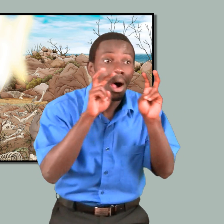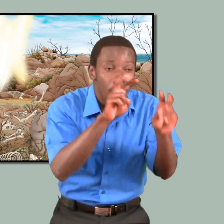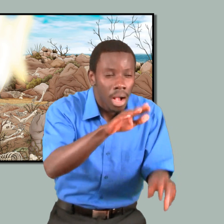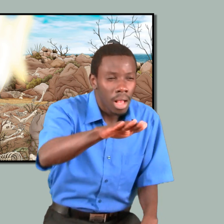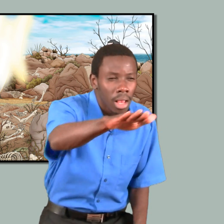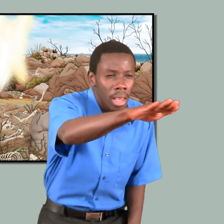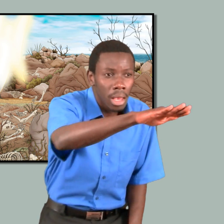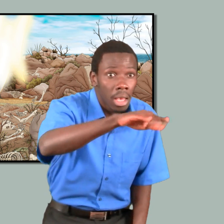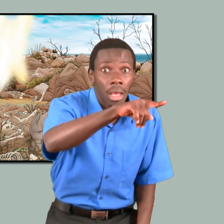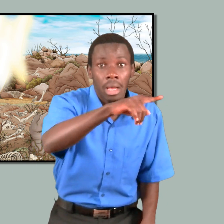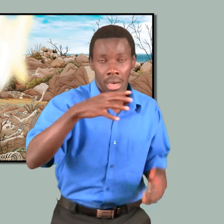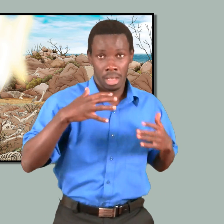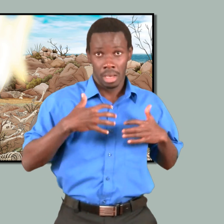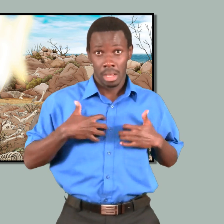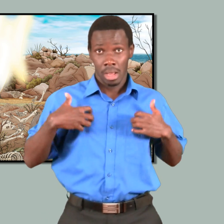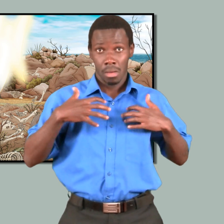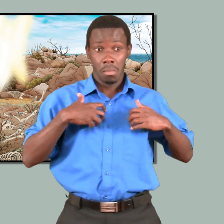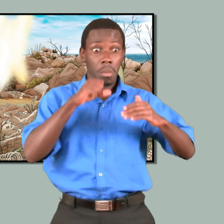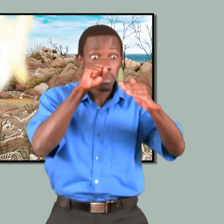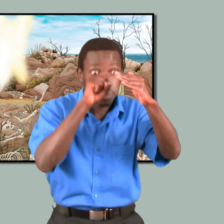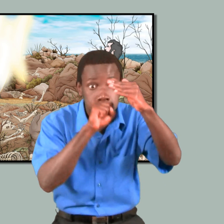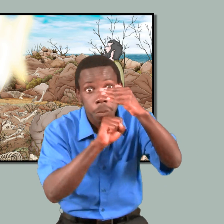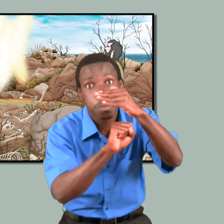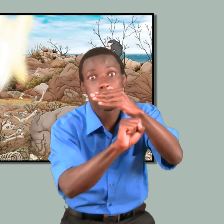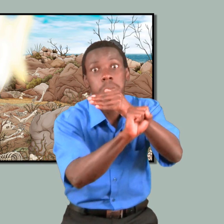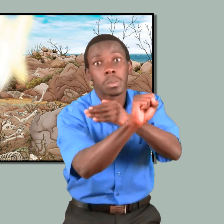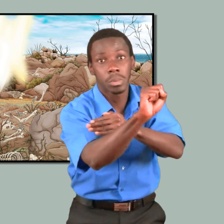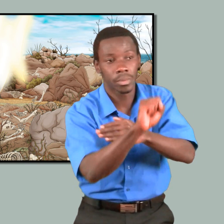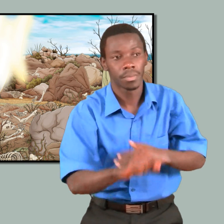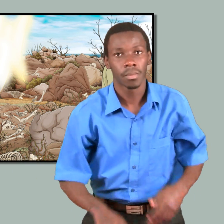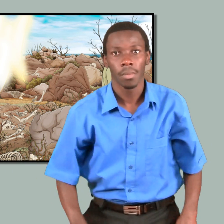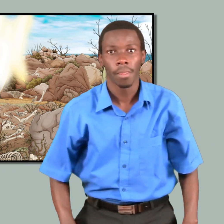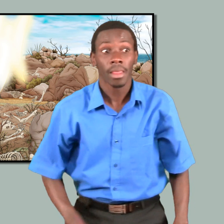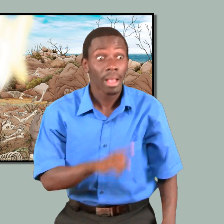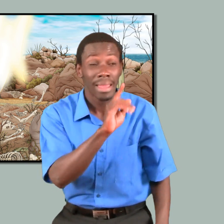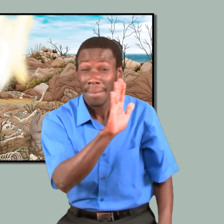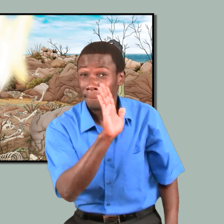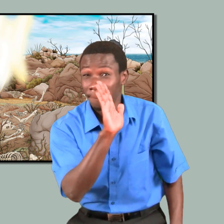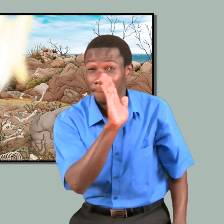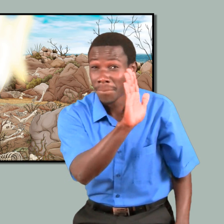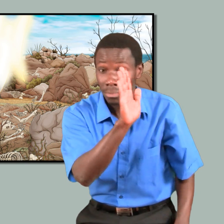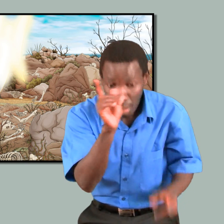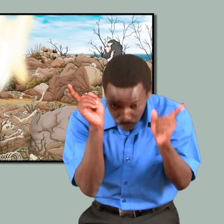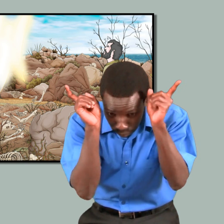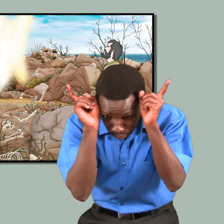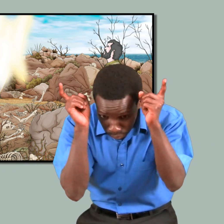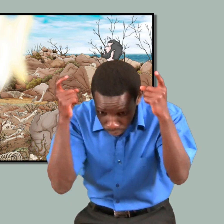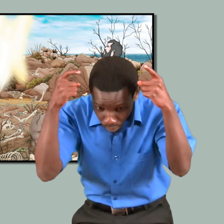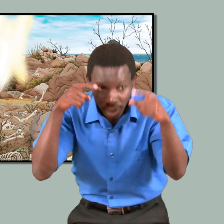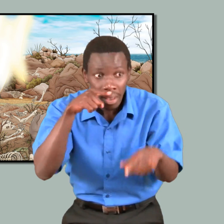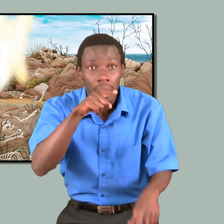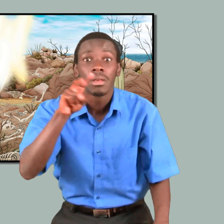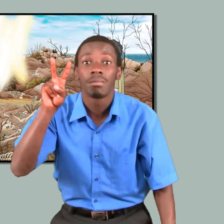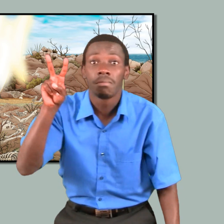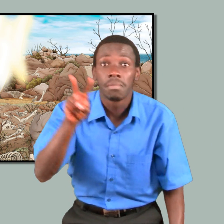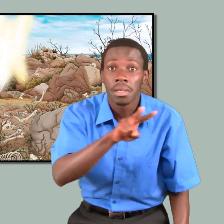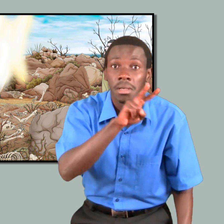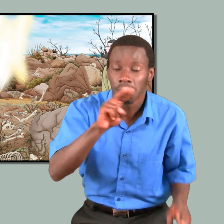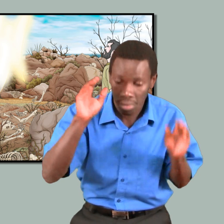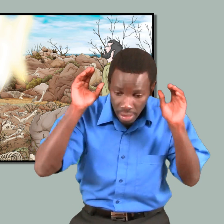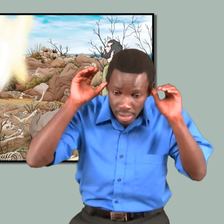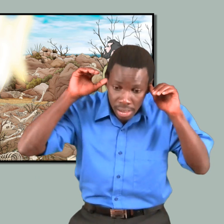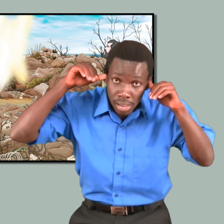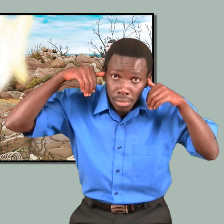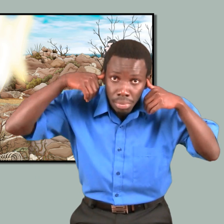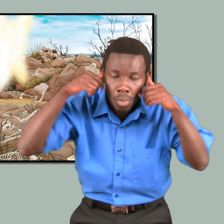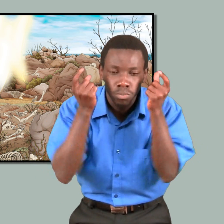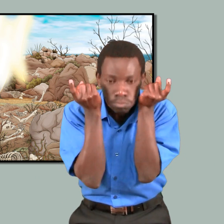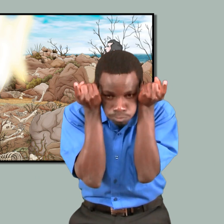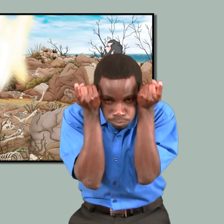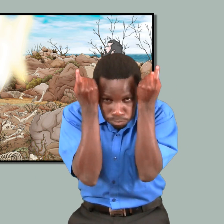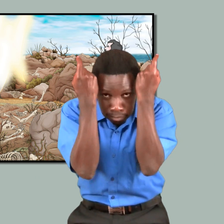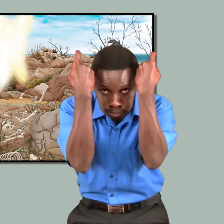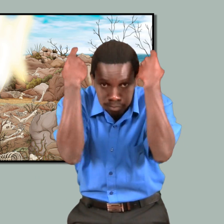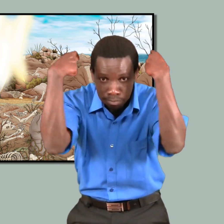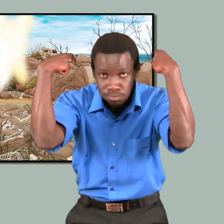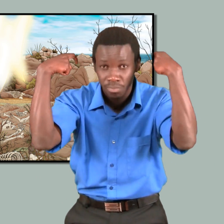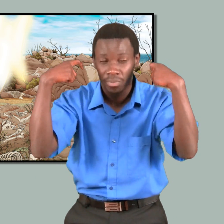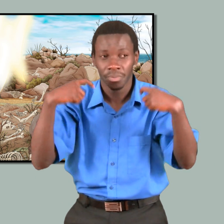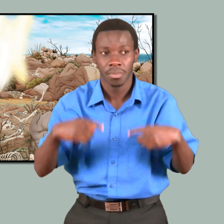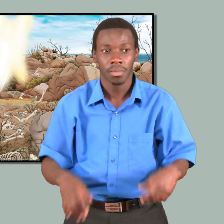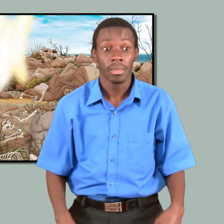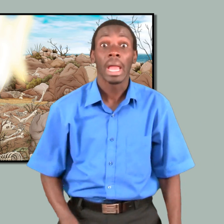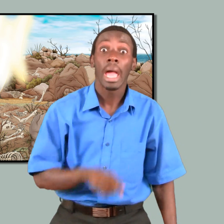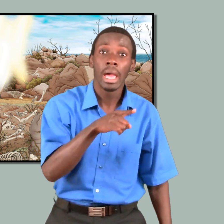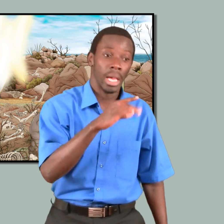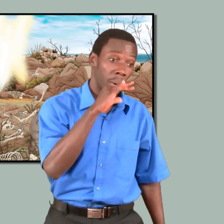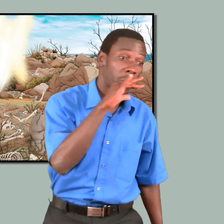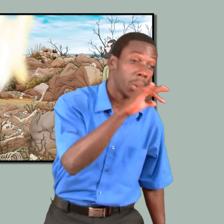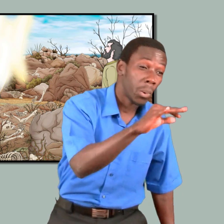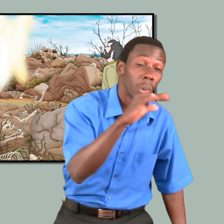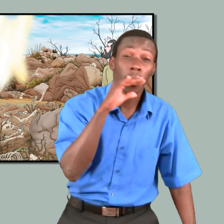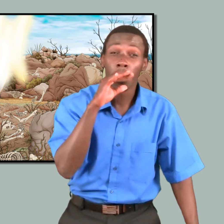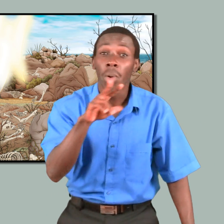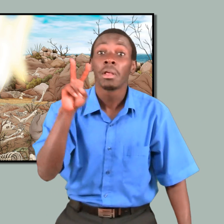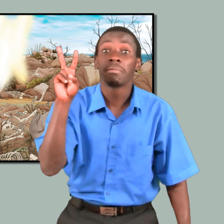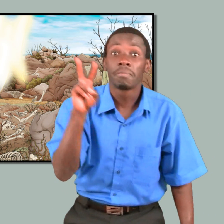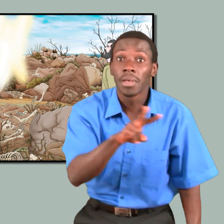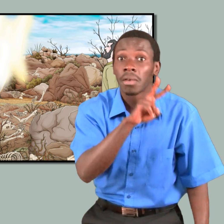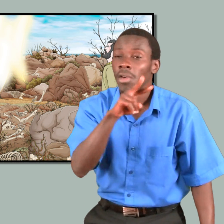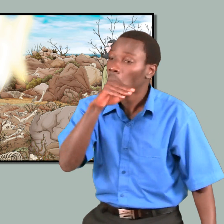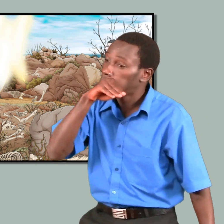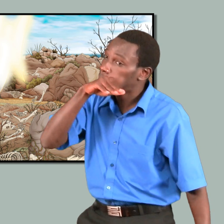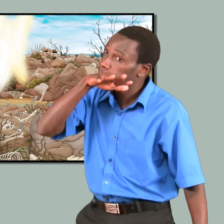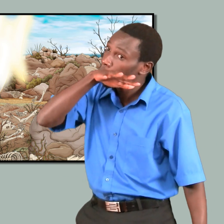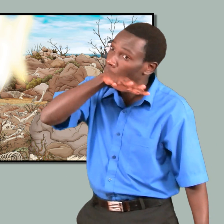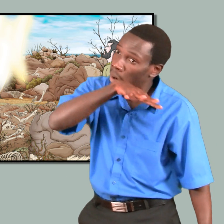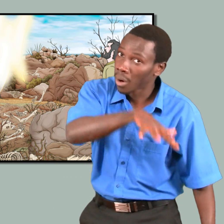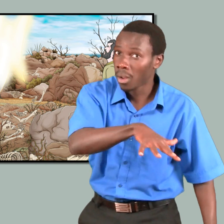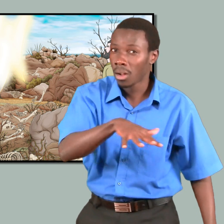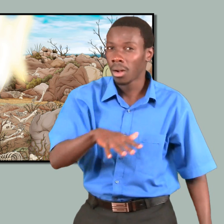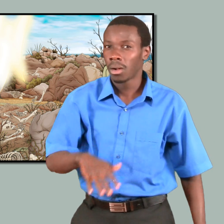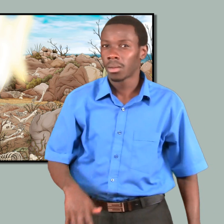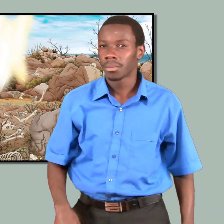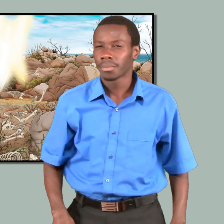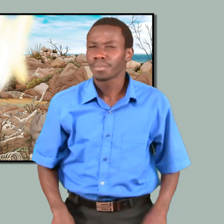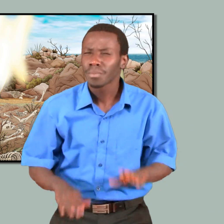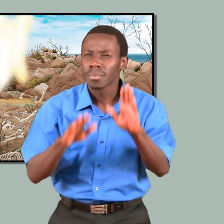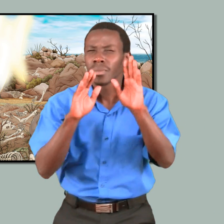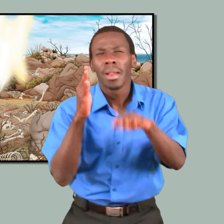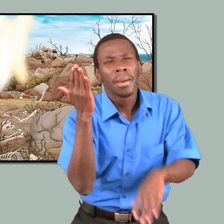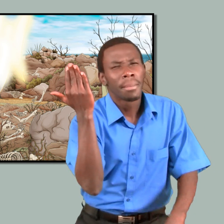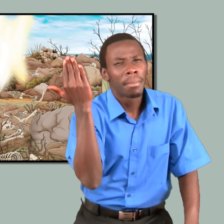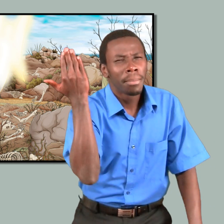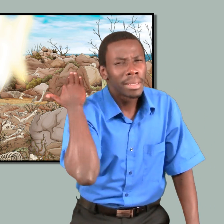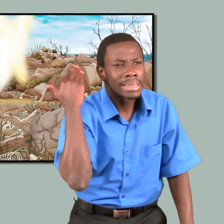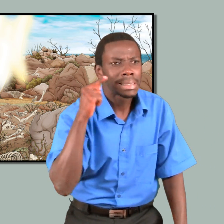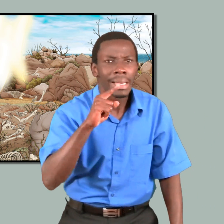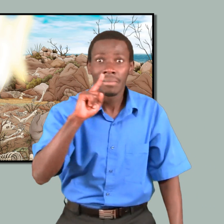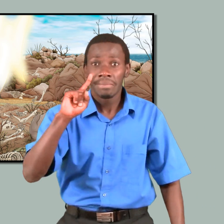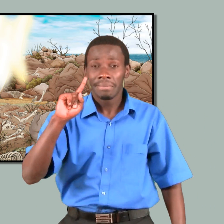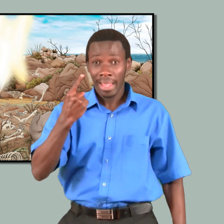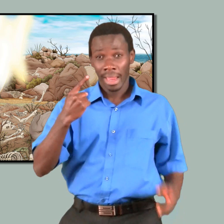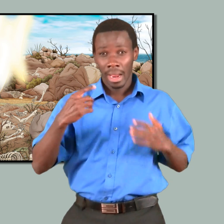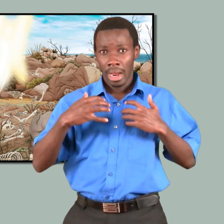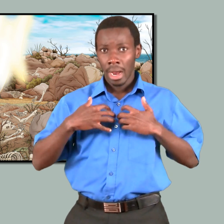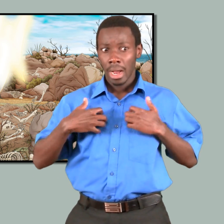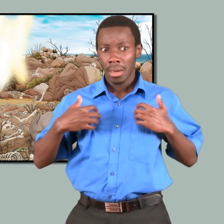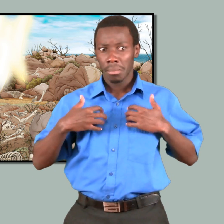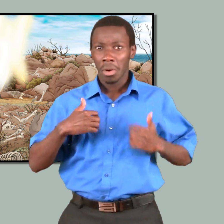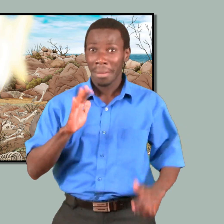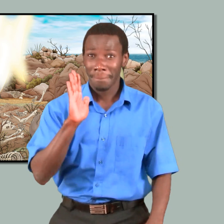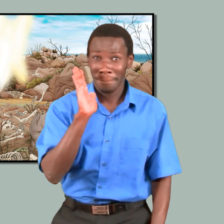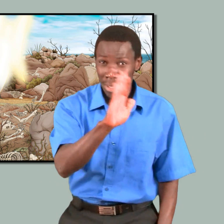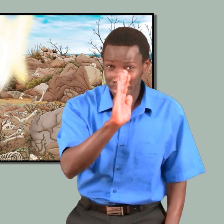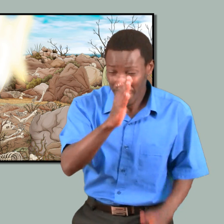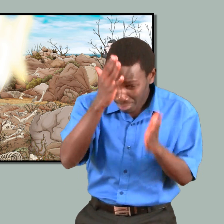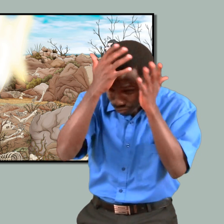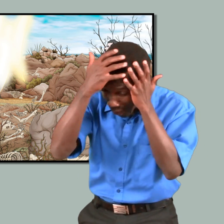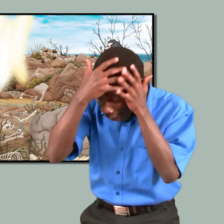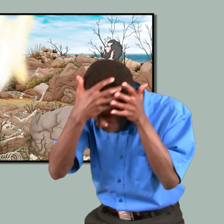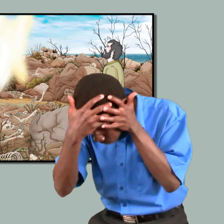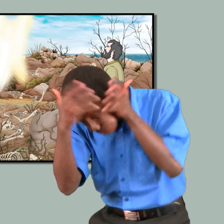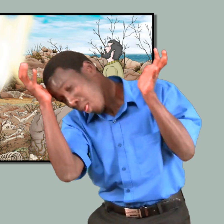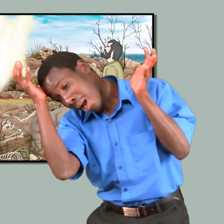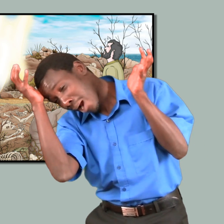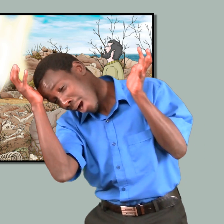Then I saw another beast rising out of the earth.